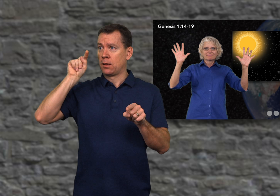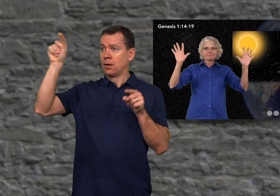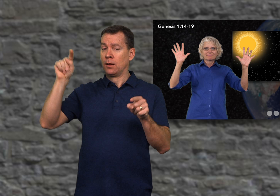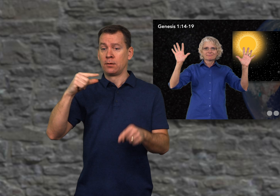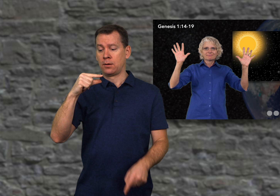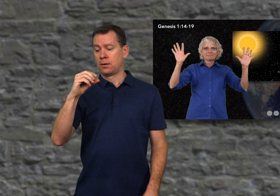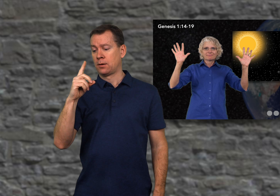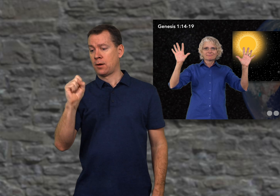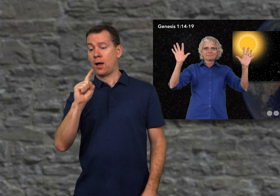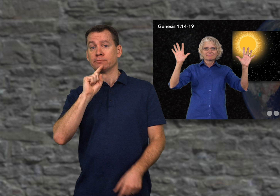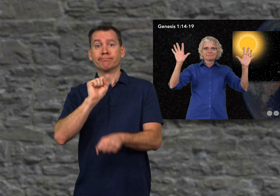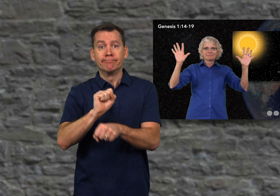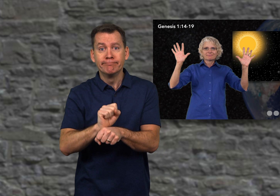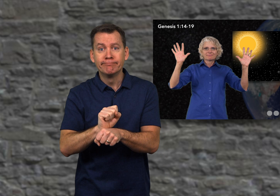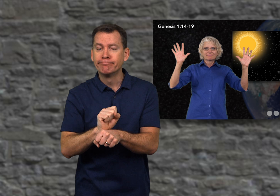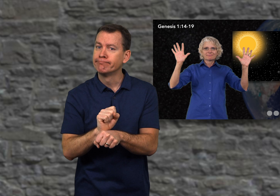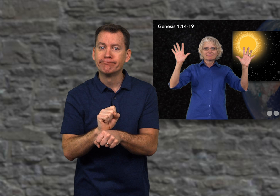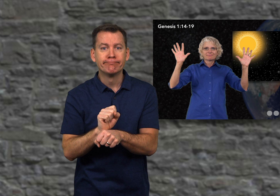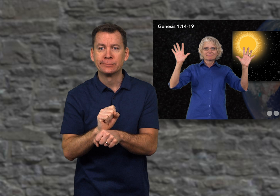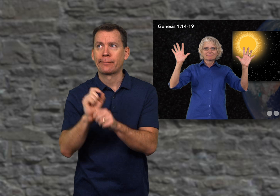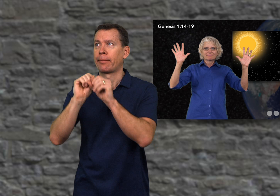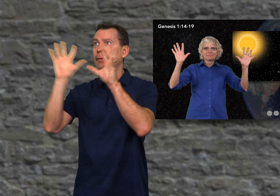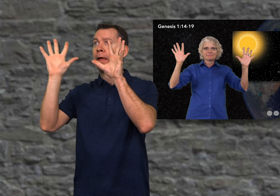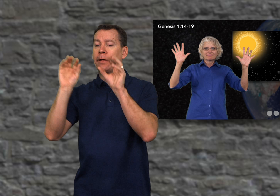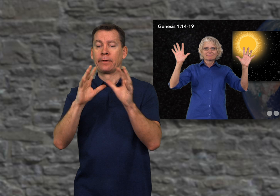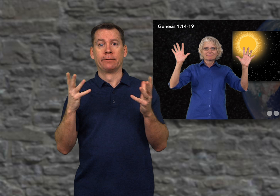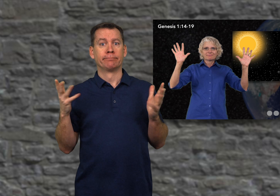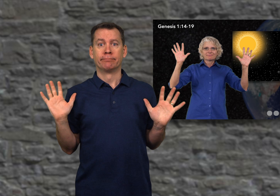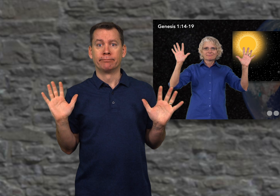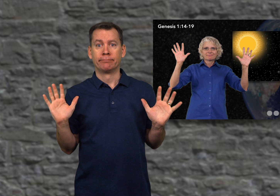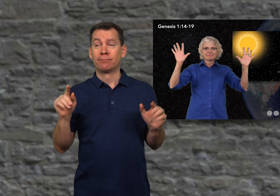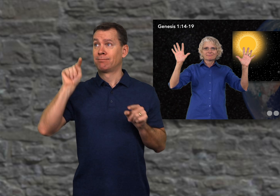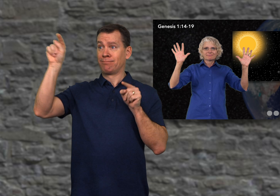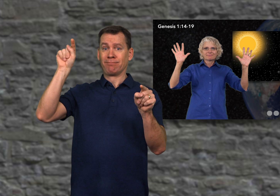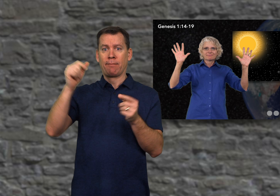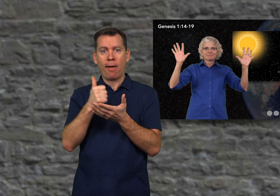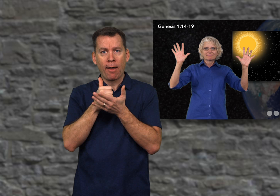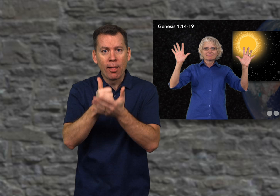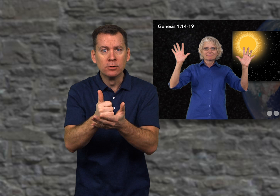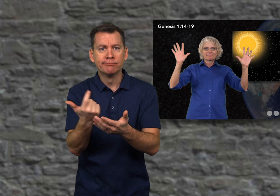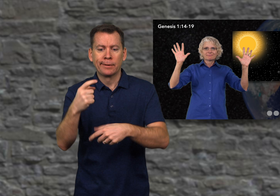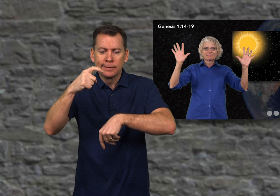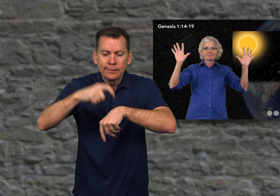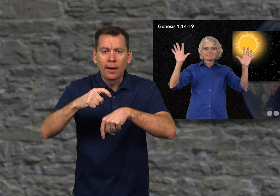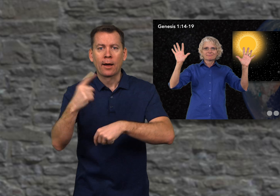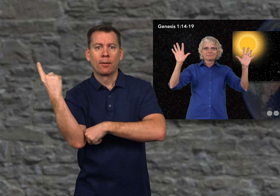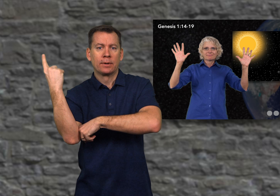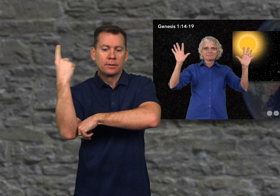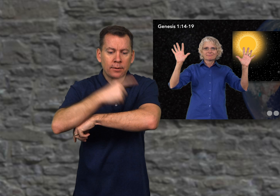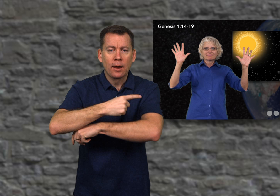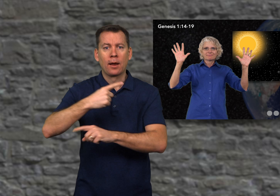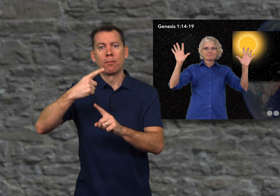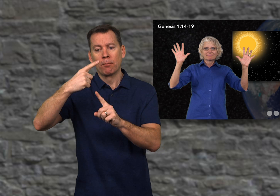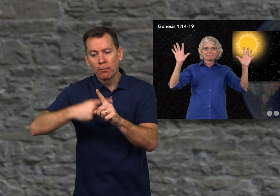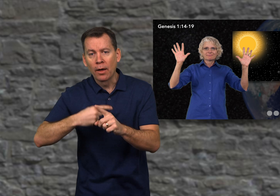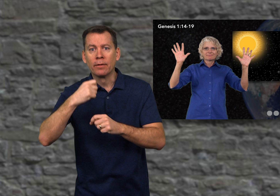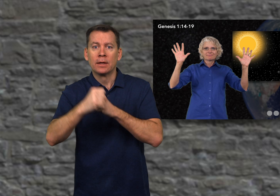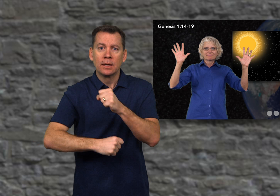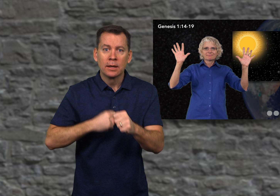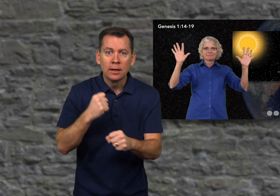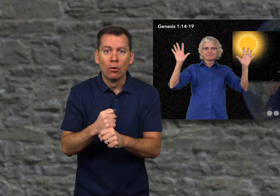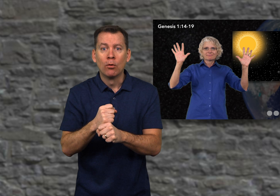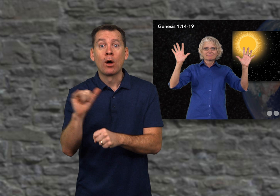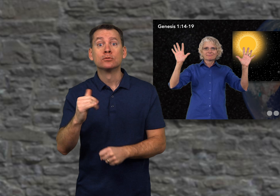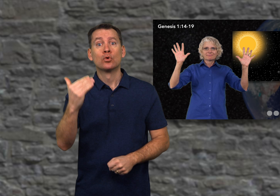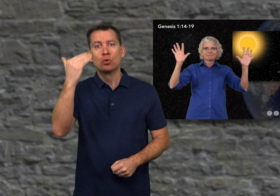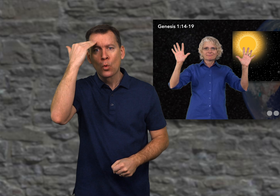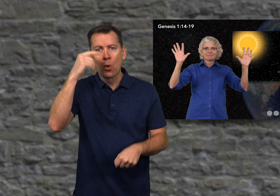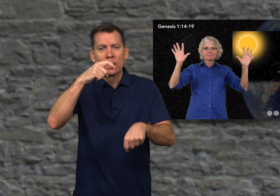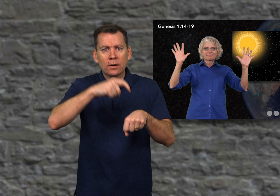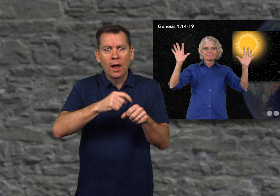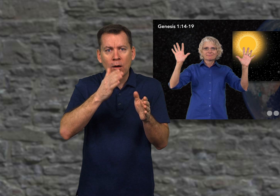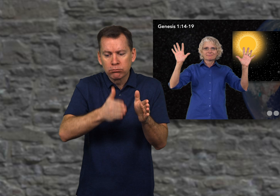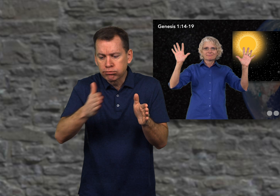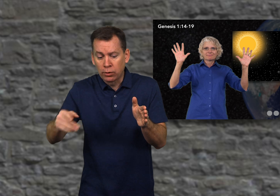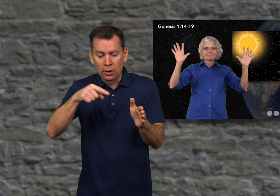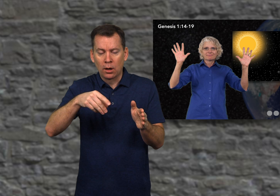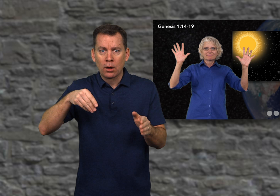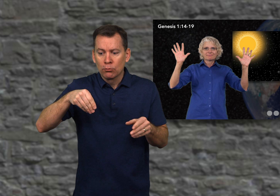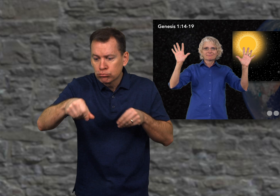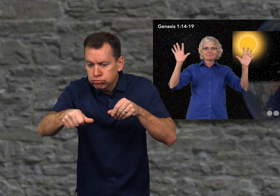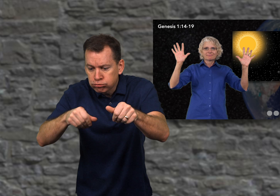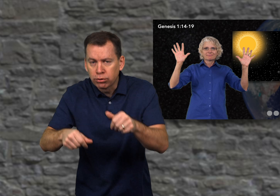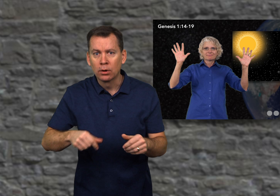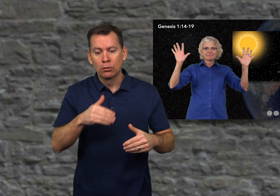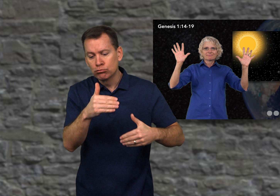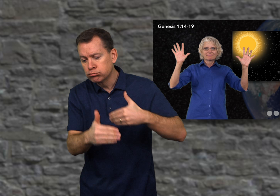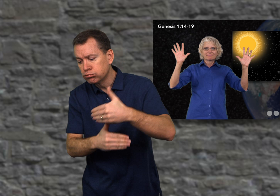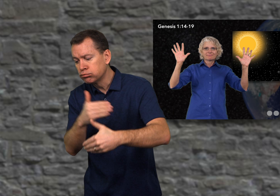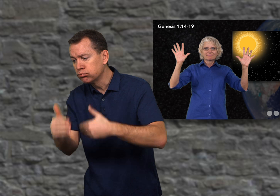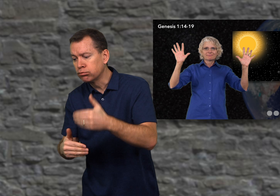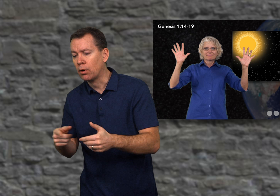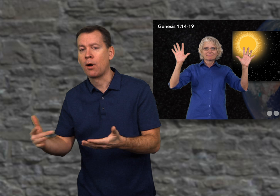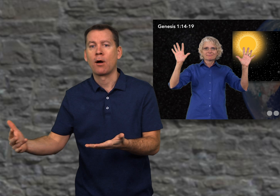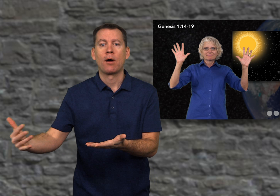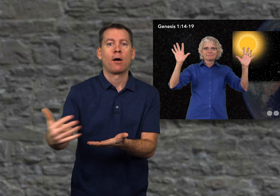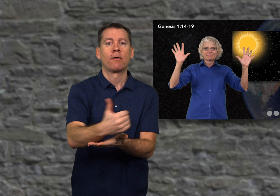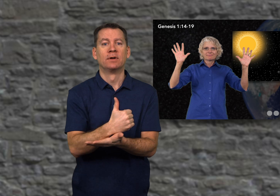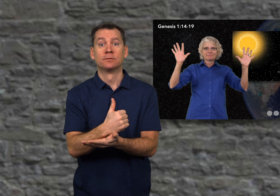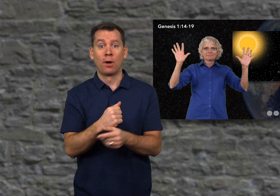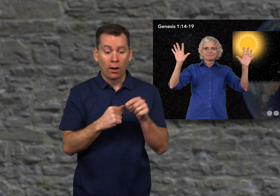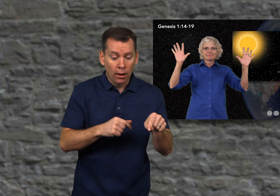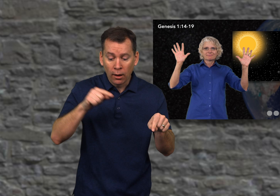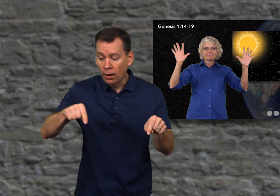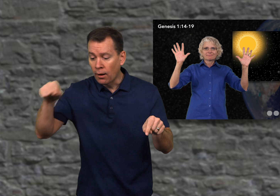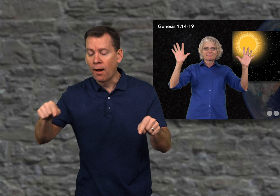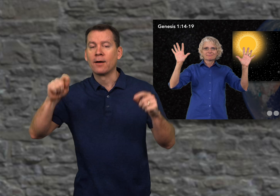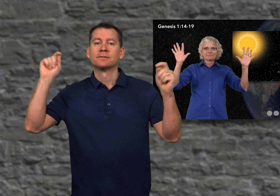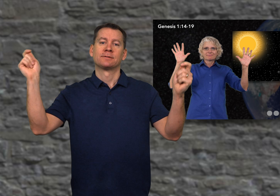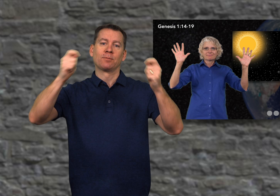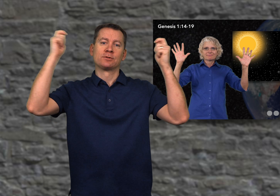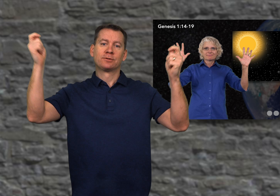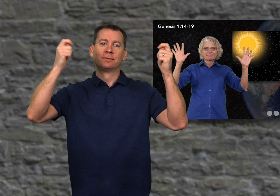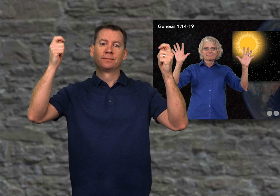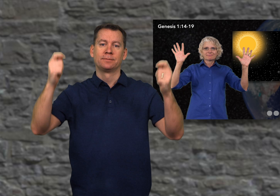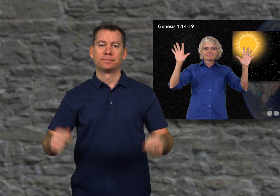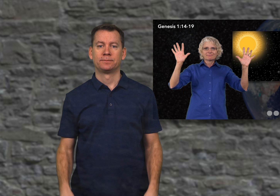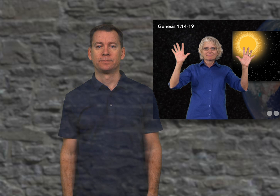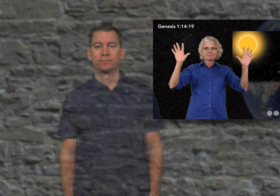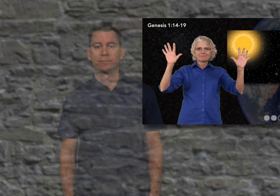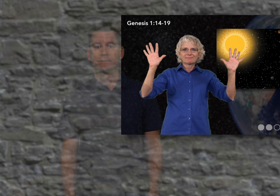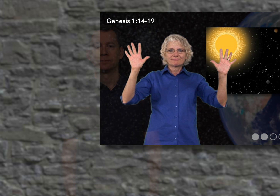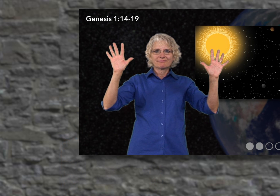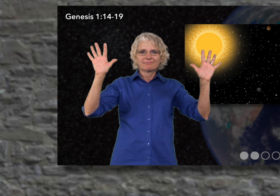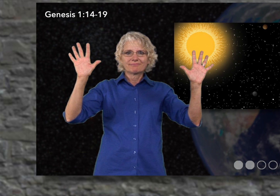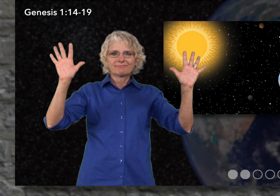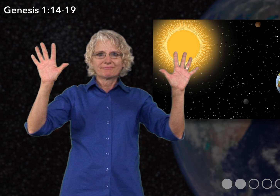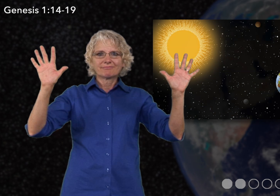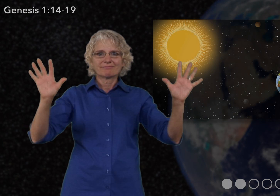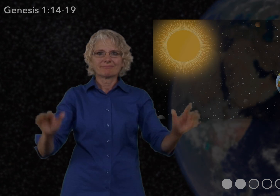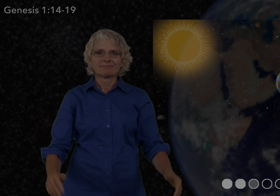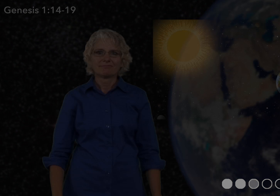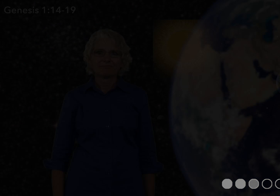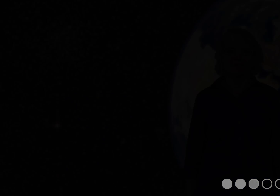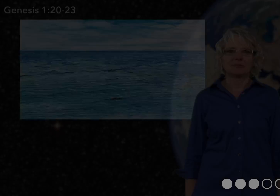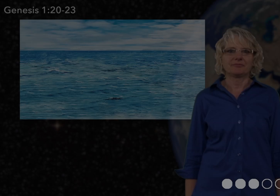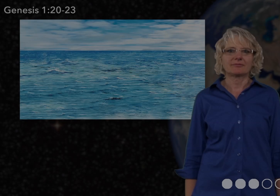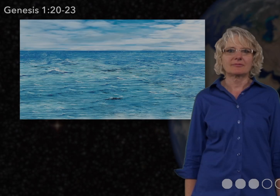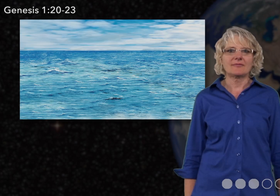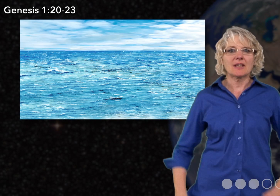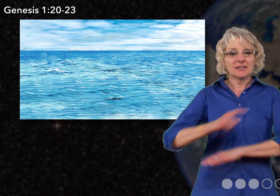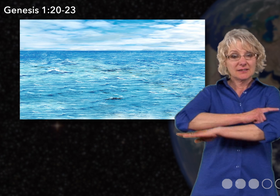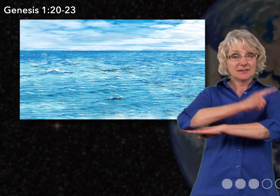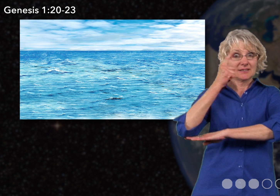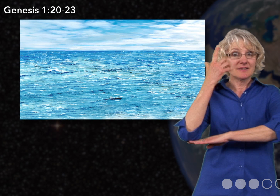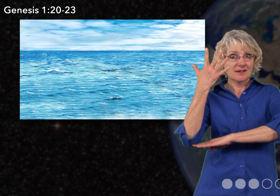And God saw that it was good. And there was evening, and there was morning—the fourth day.